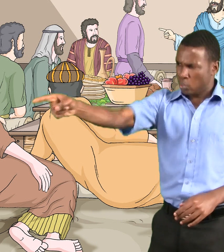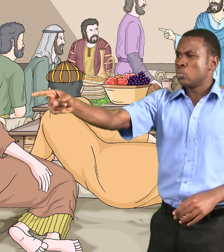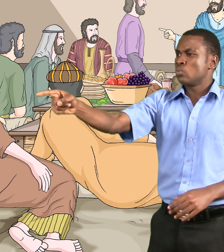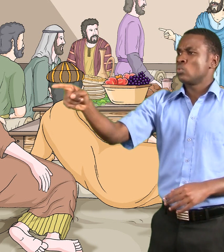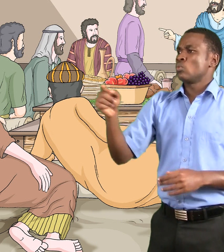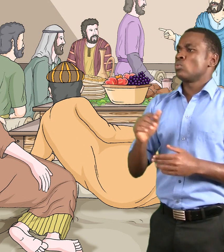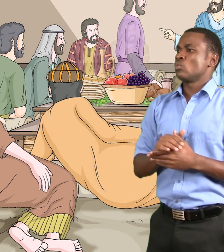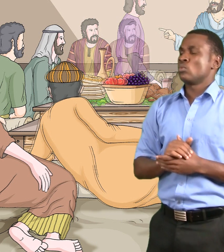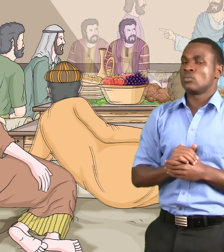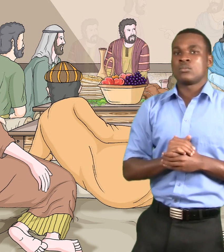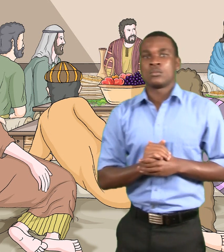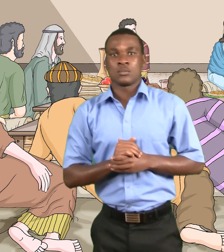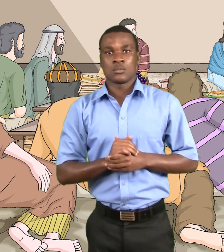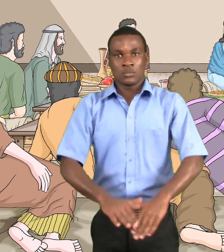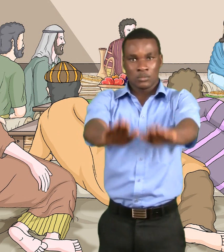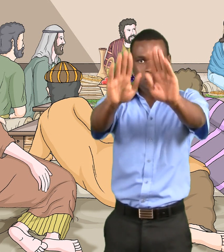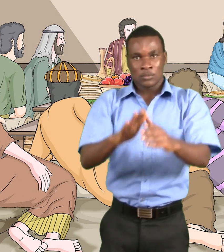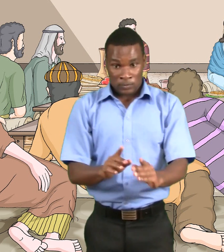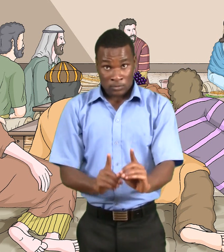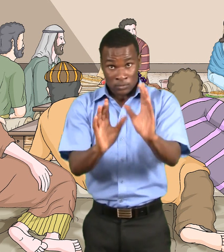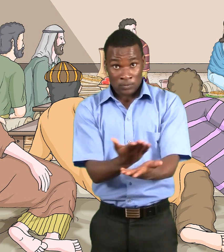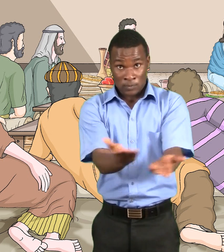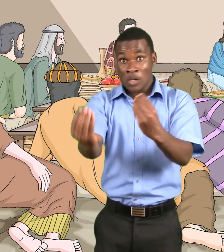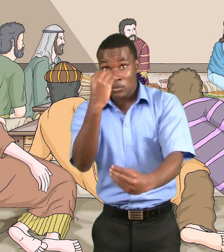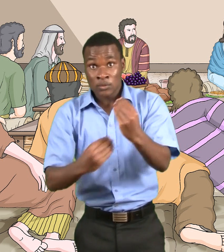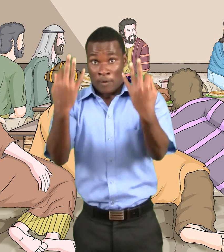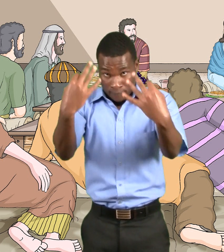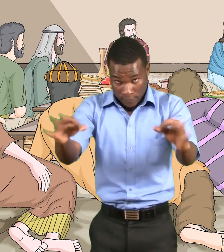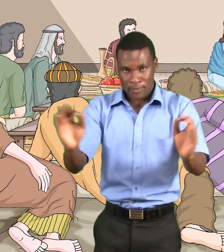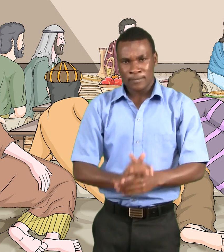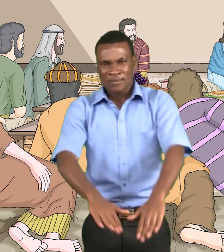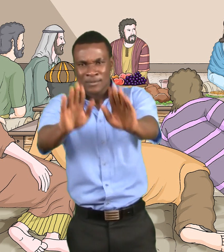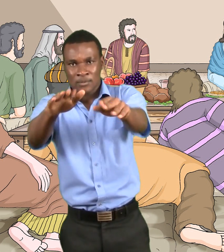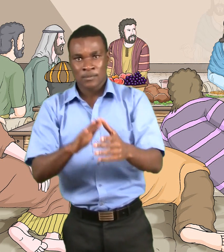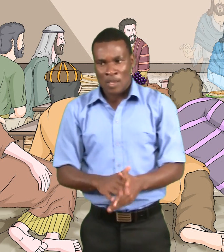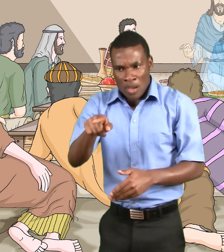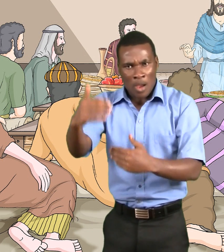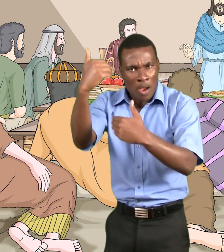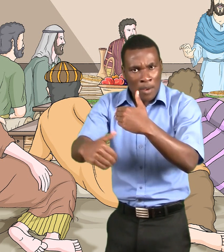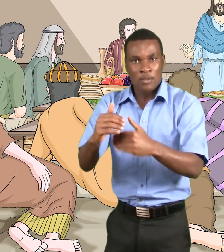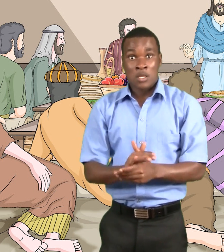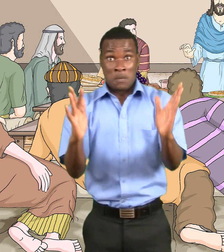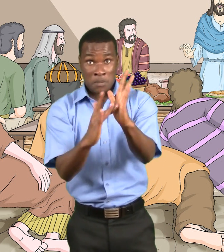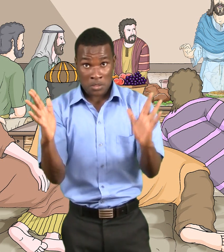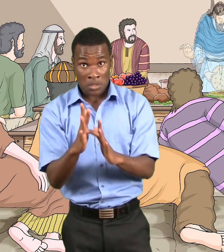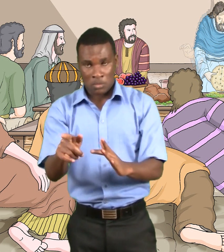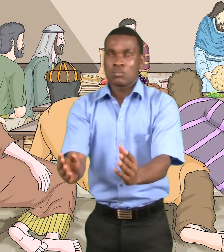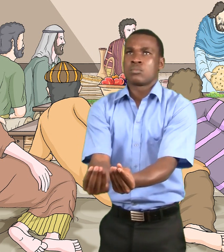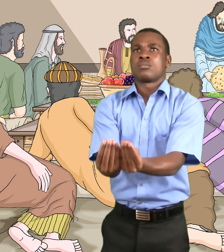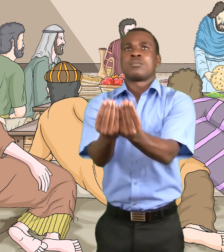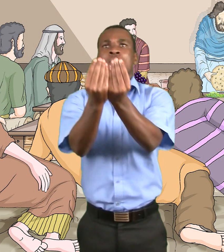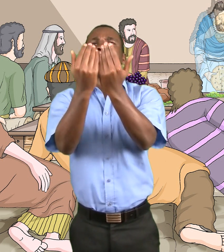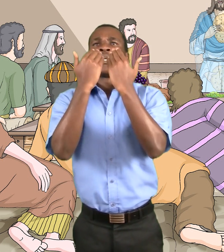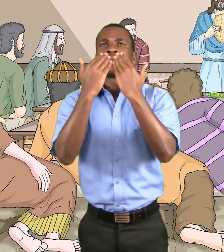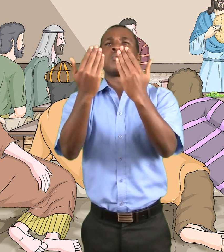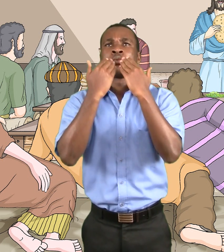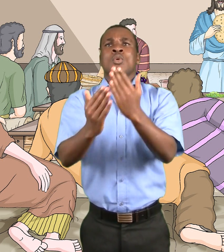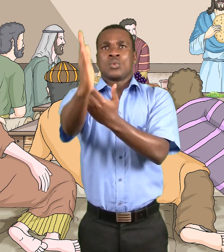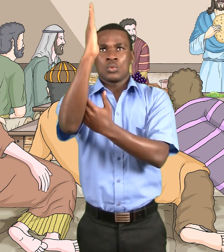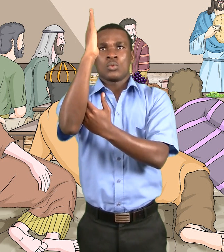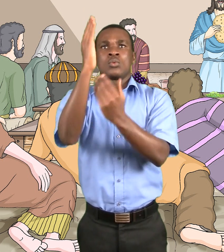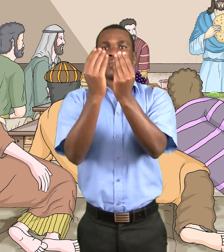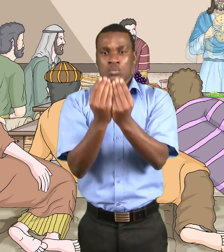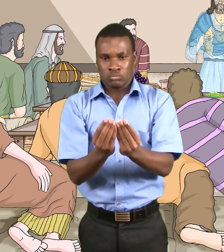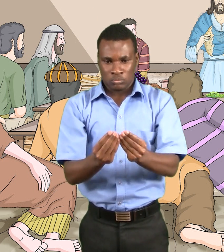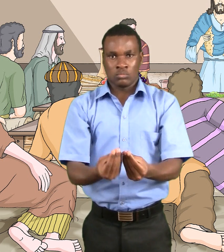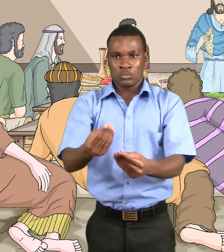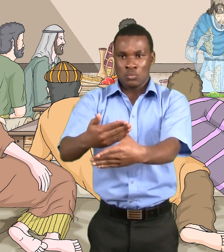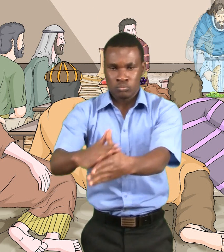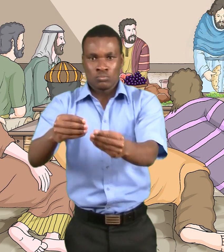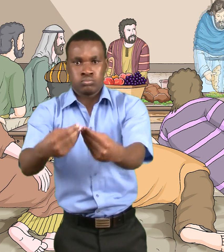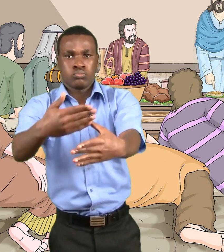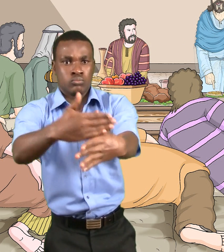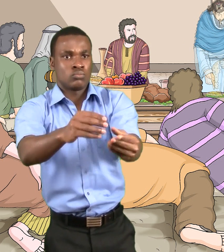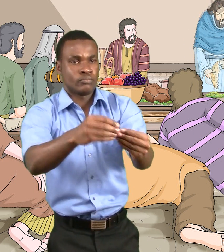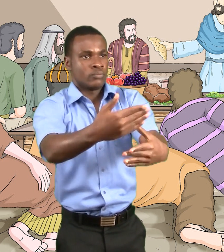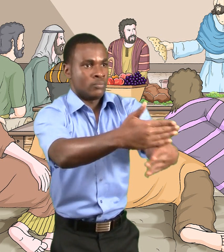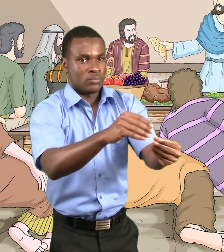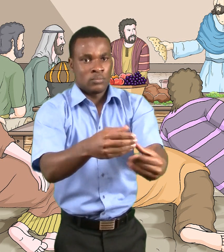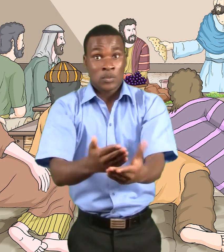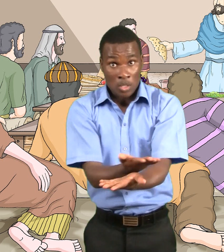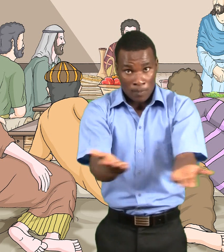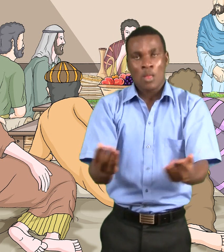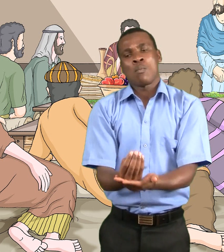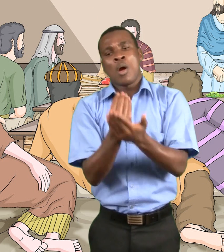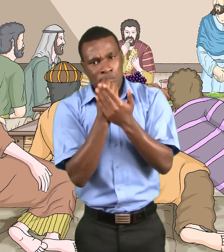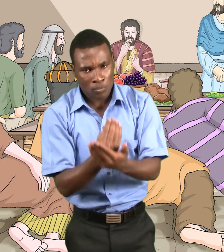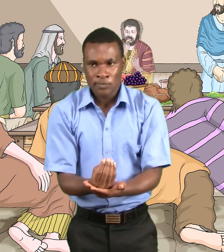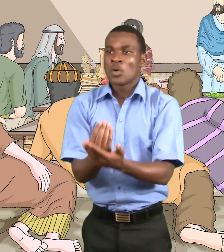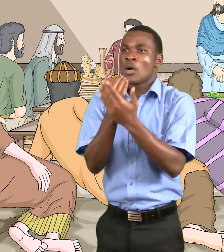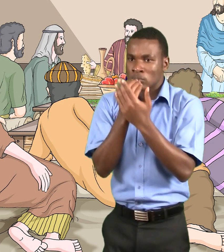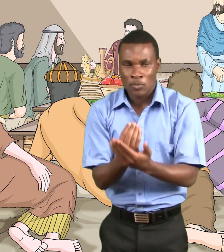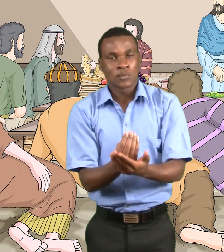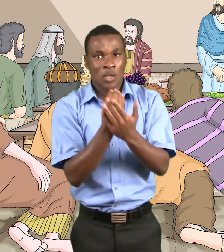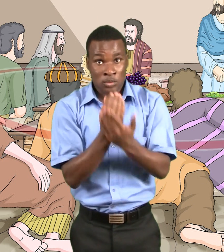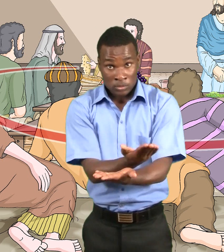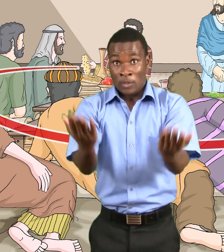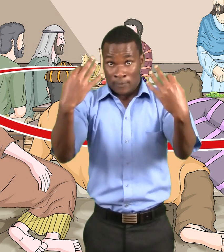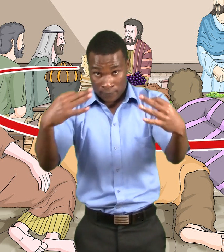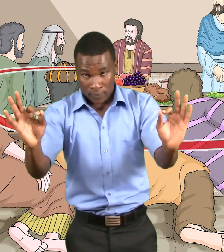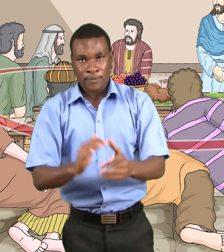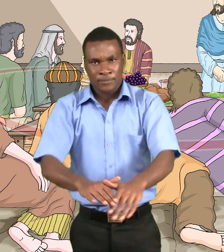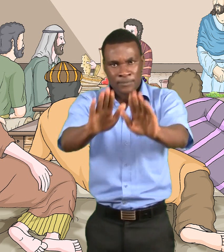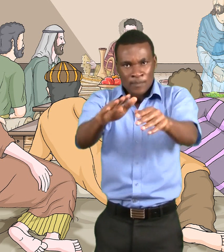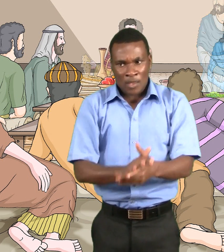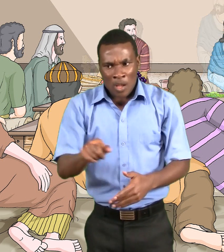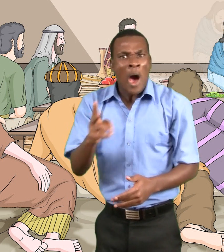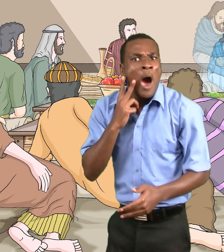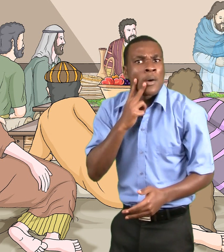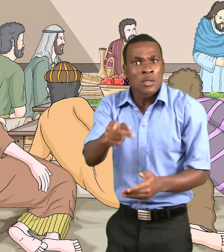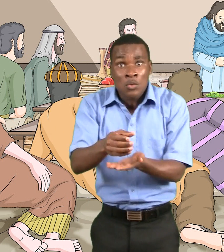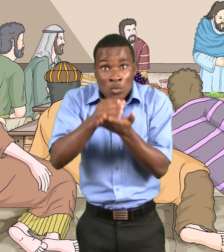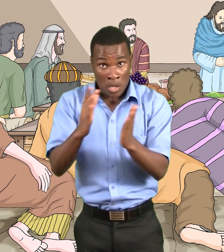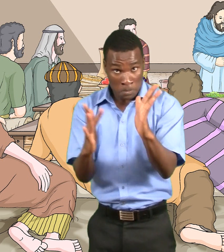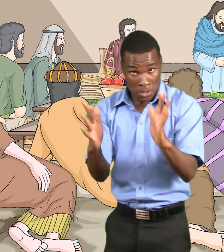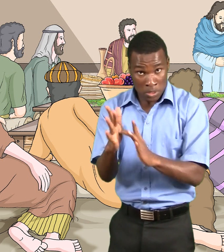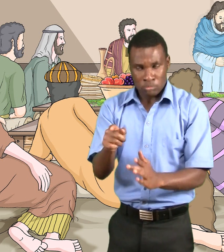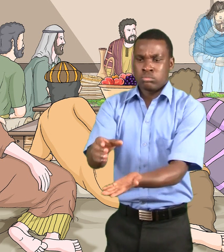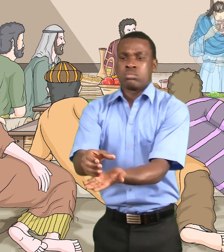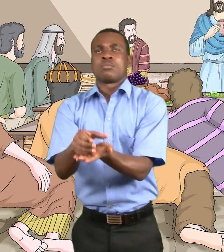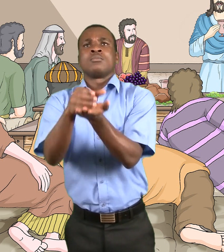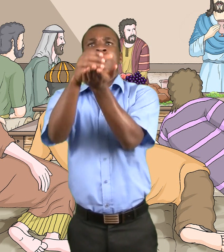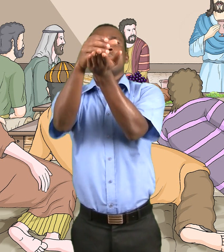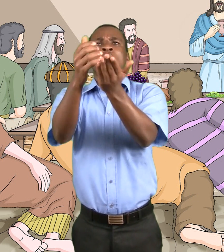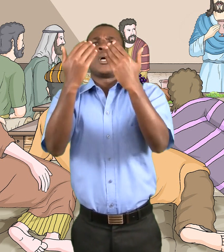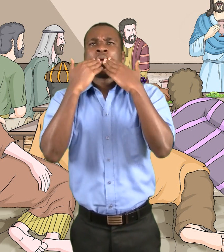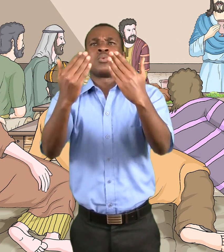While they were eating, Jesus took bread, spoke a blessing and broke it, and gave it to the disciples, saying, “Take and eat;